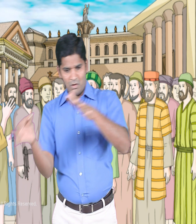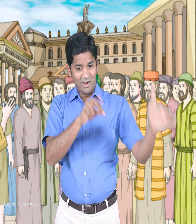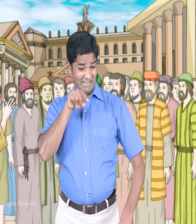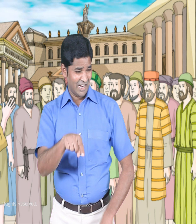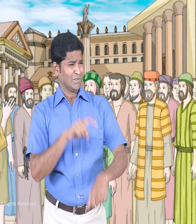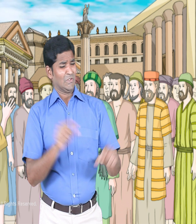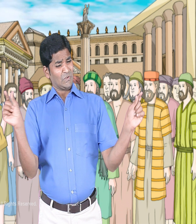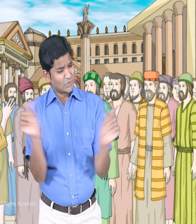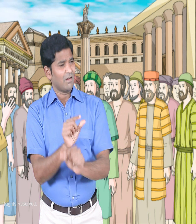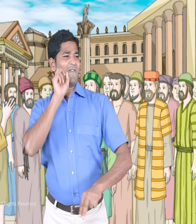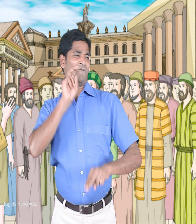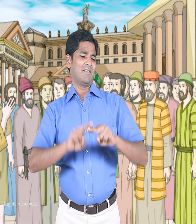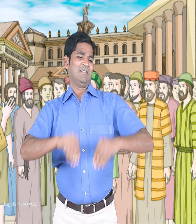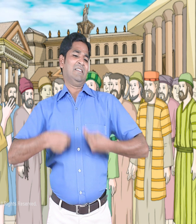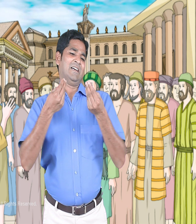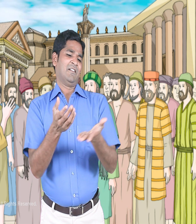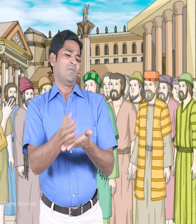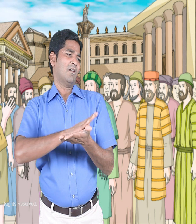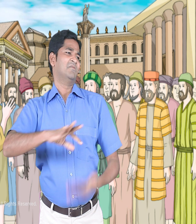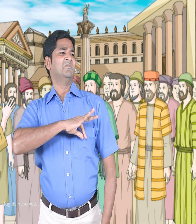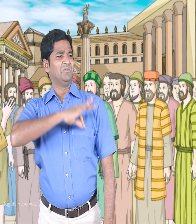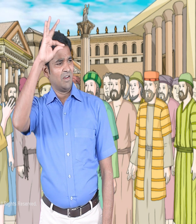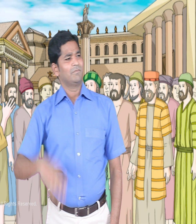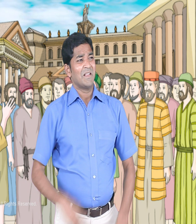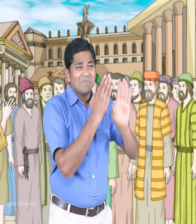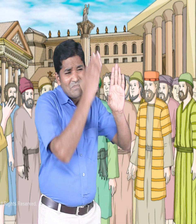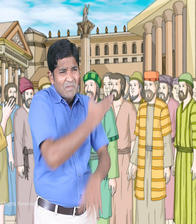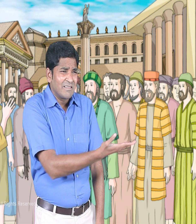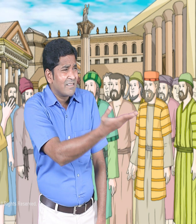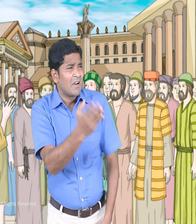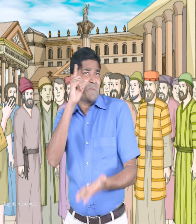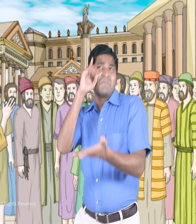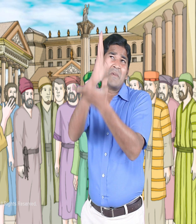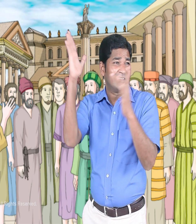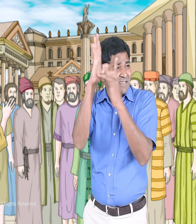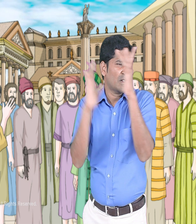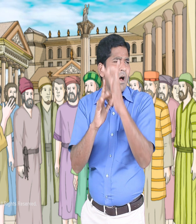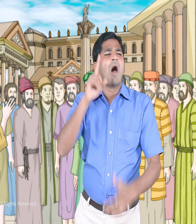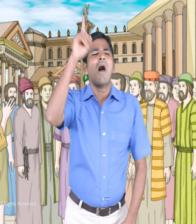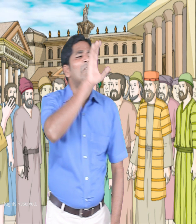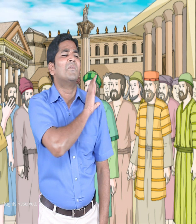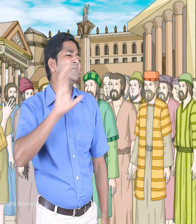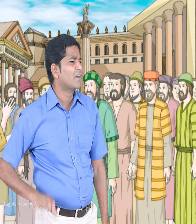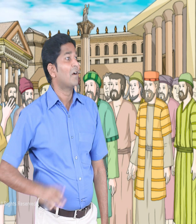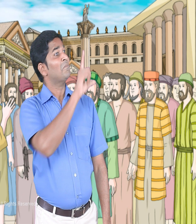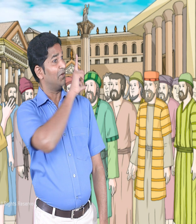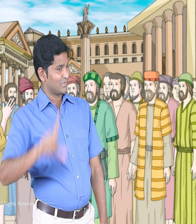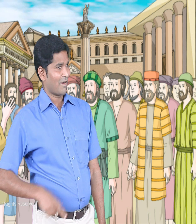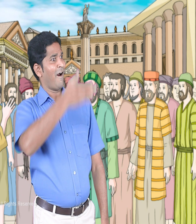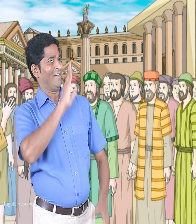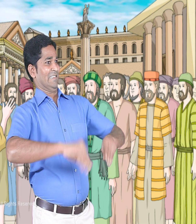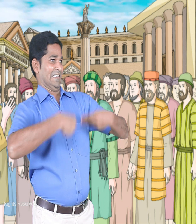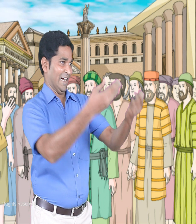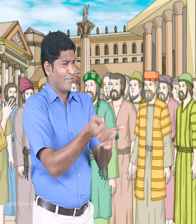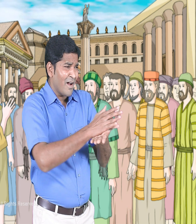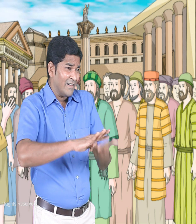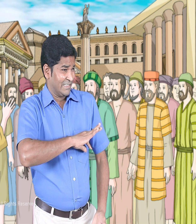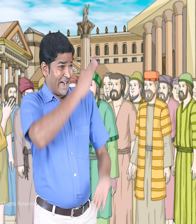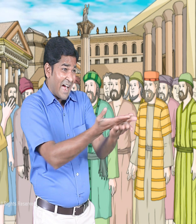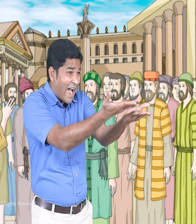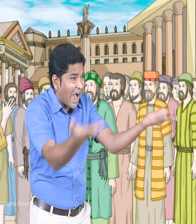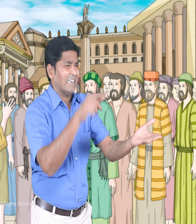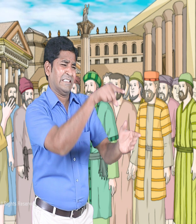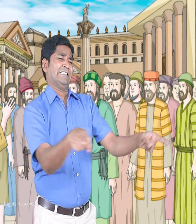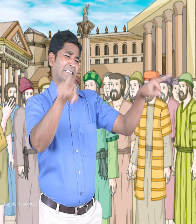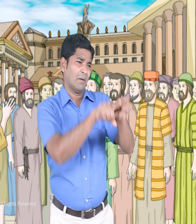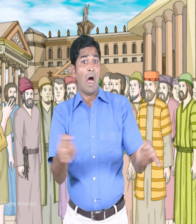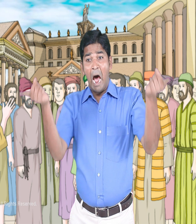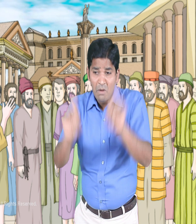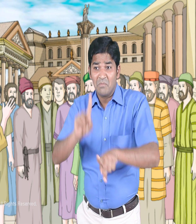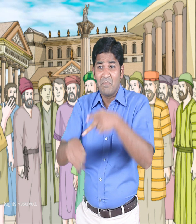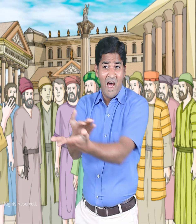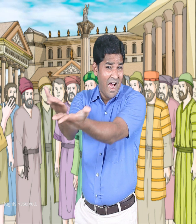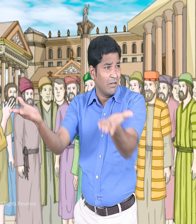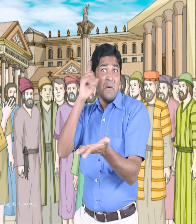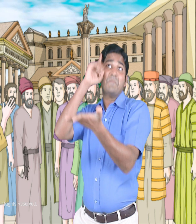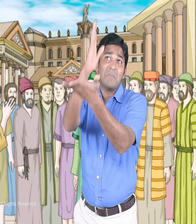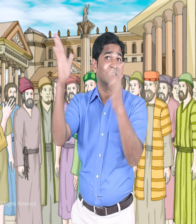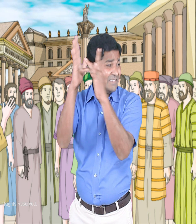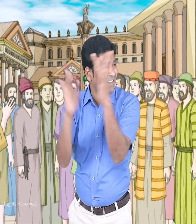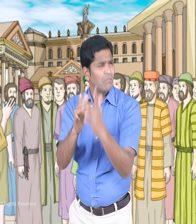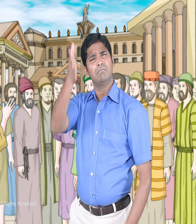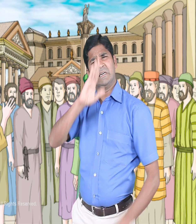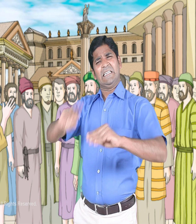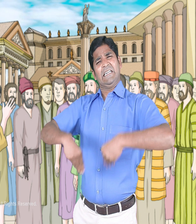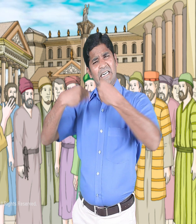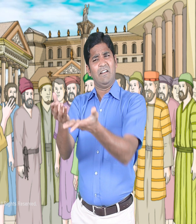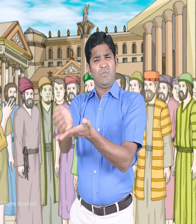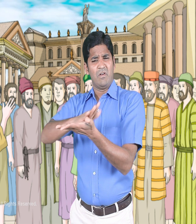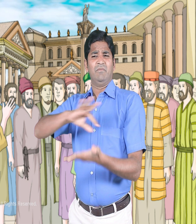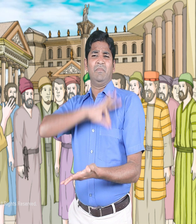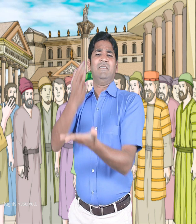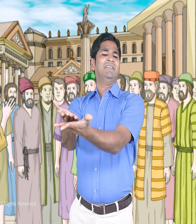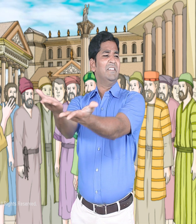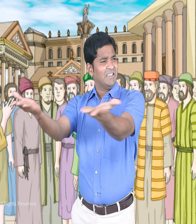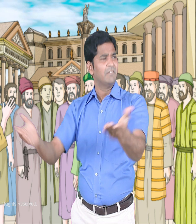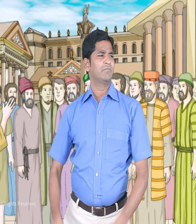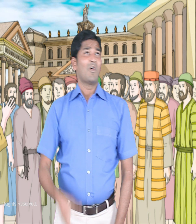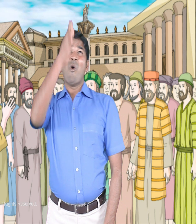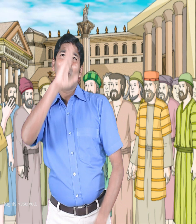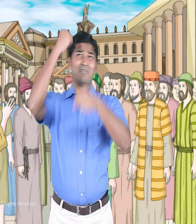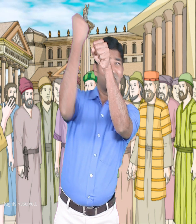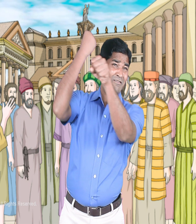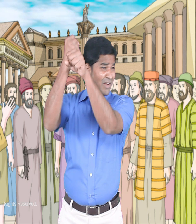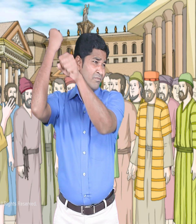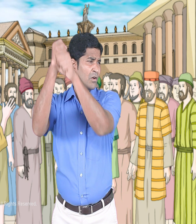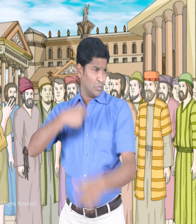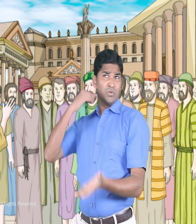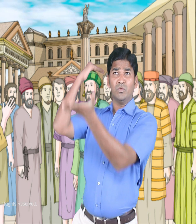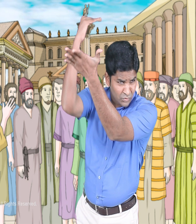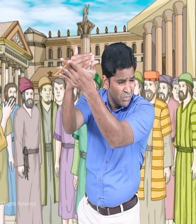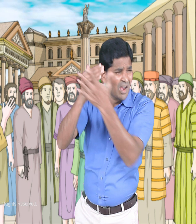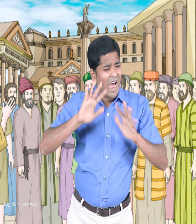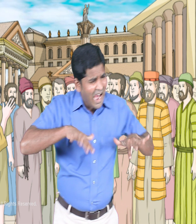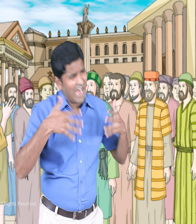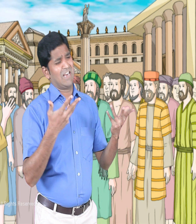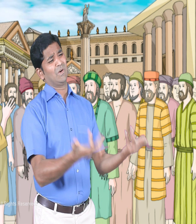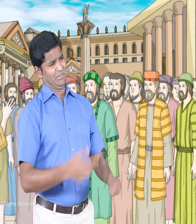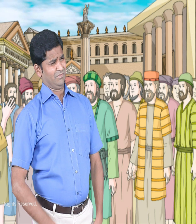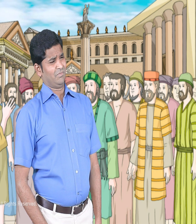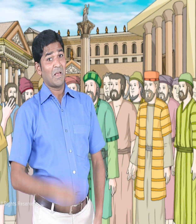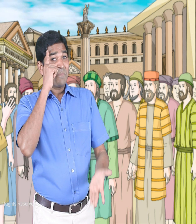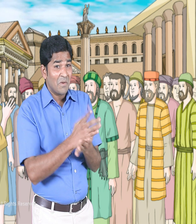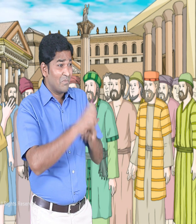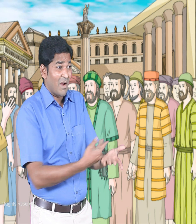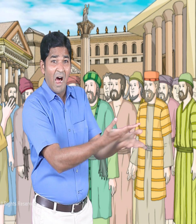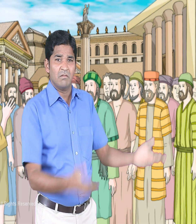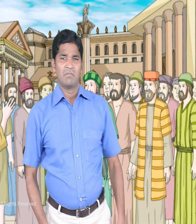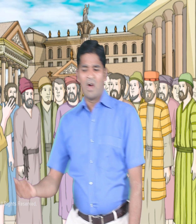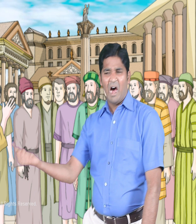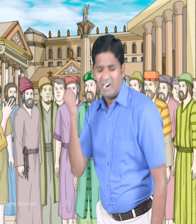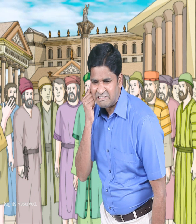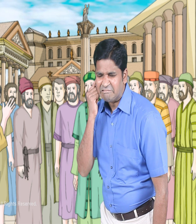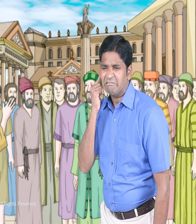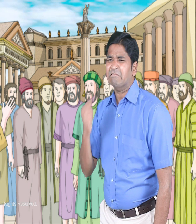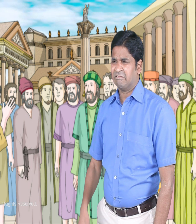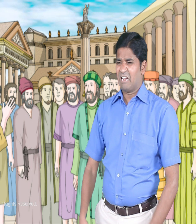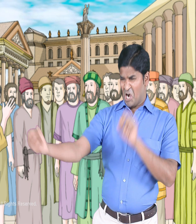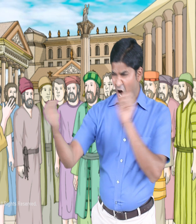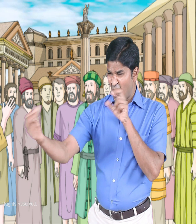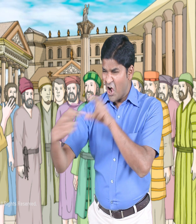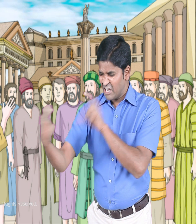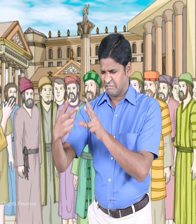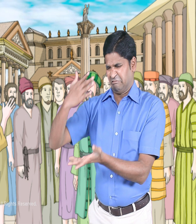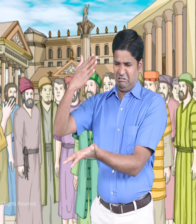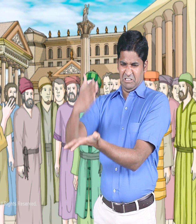Then I remembered the word of the Lord, as He used to say, ‘John baptized with water, but you will be baptized with the Holy Spirit.’